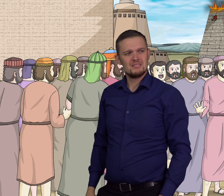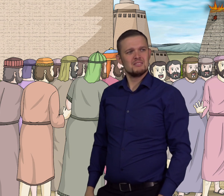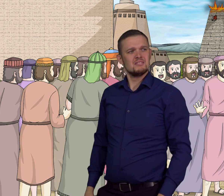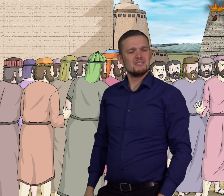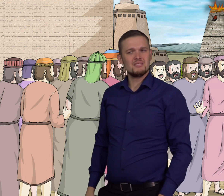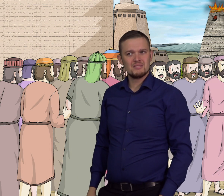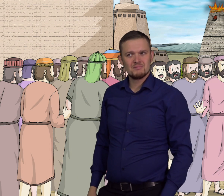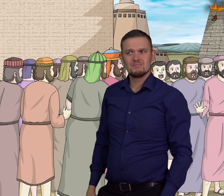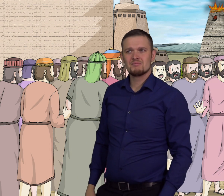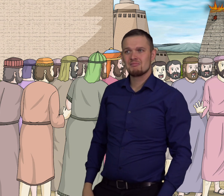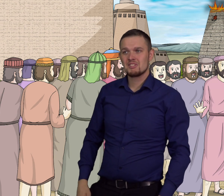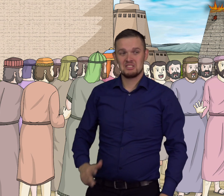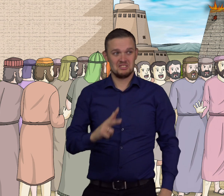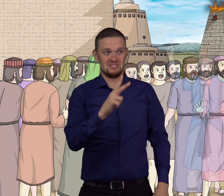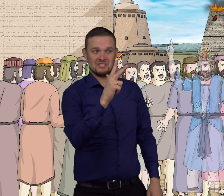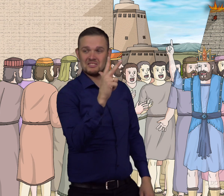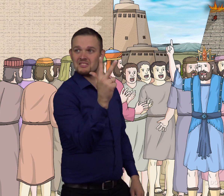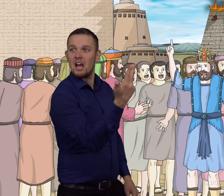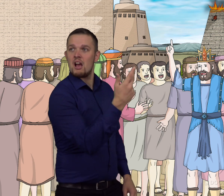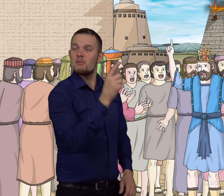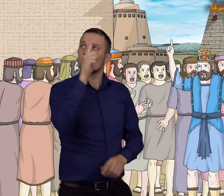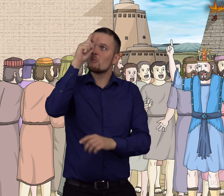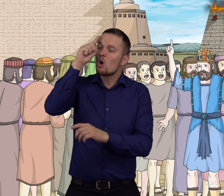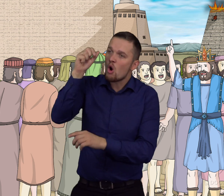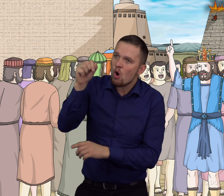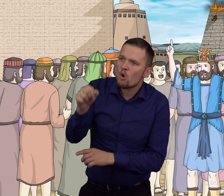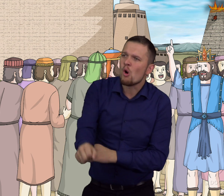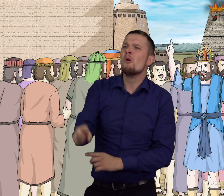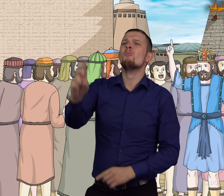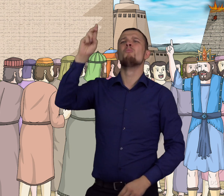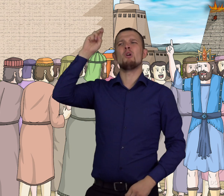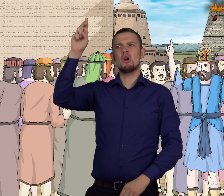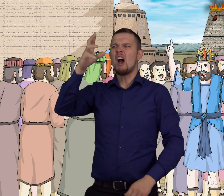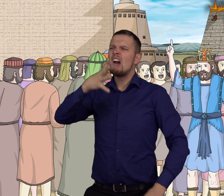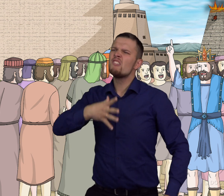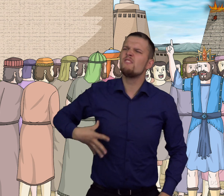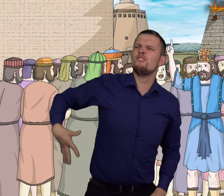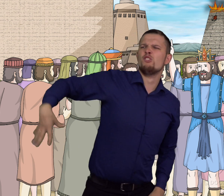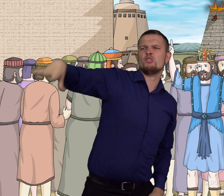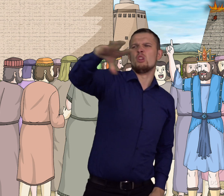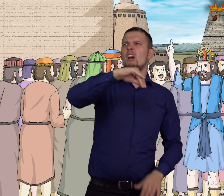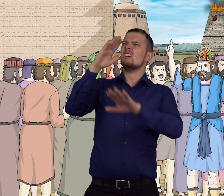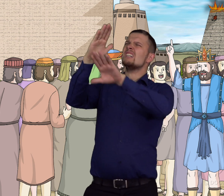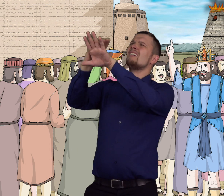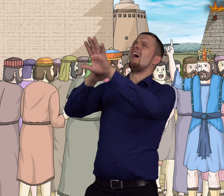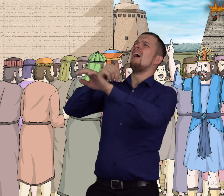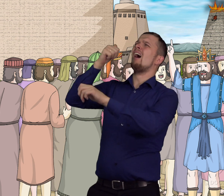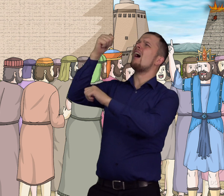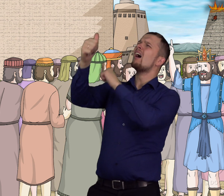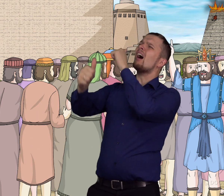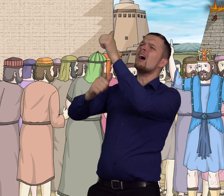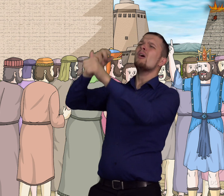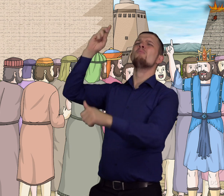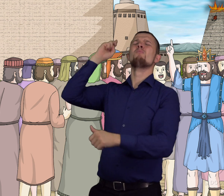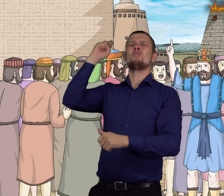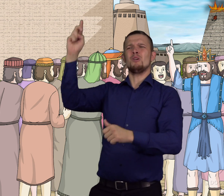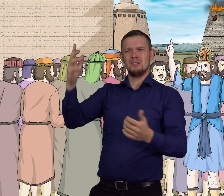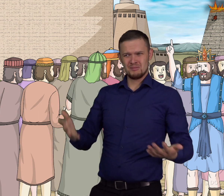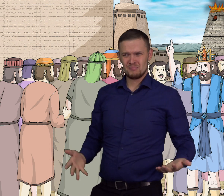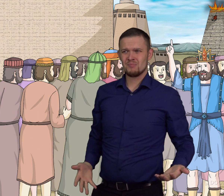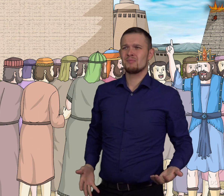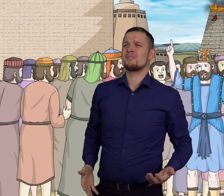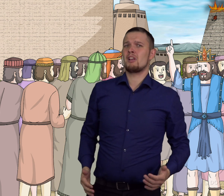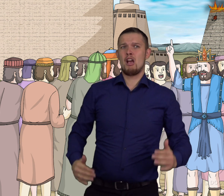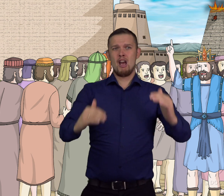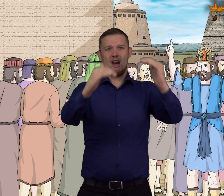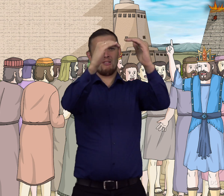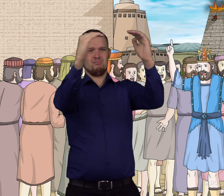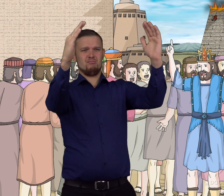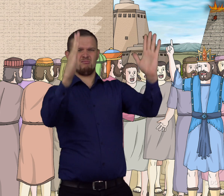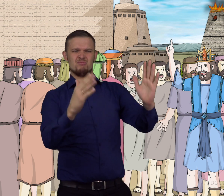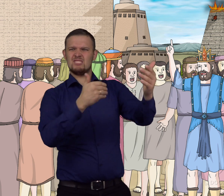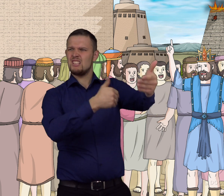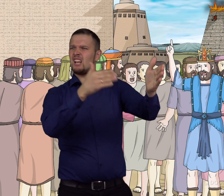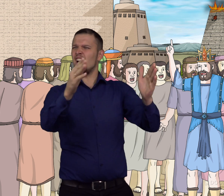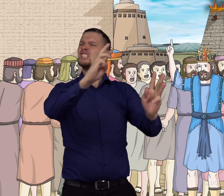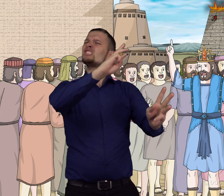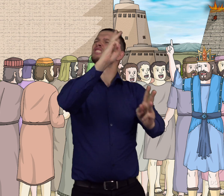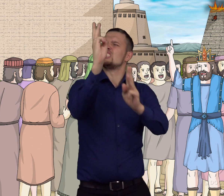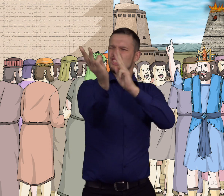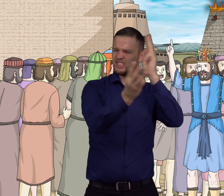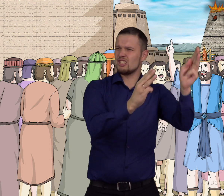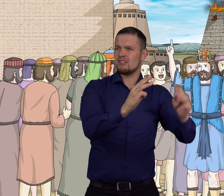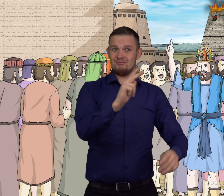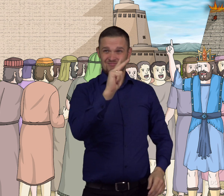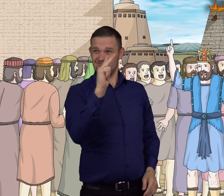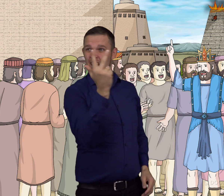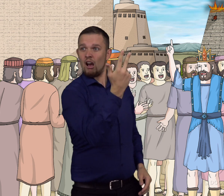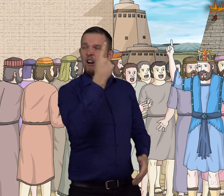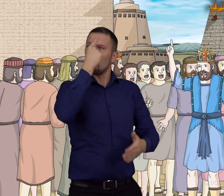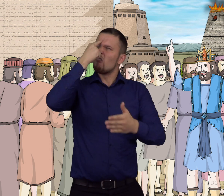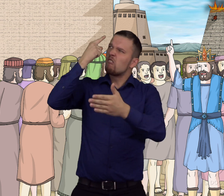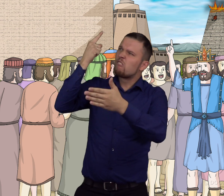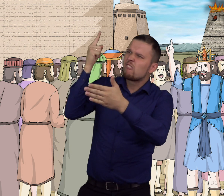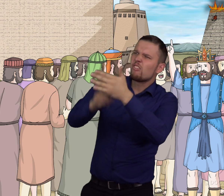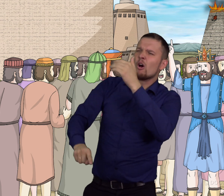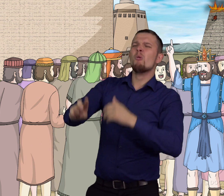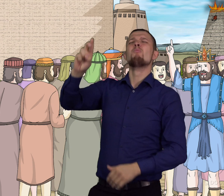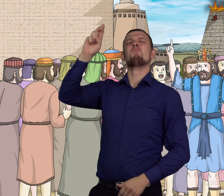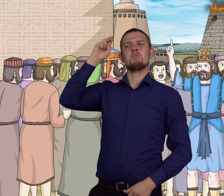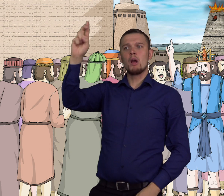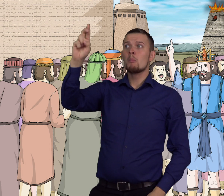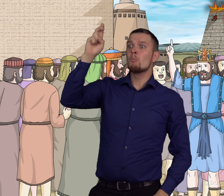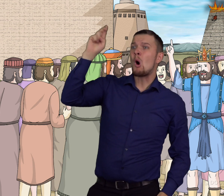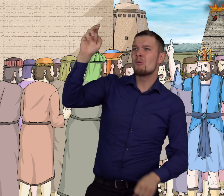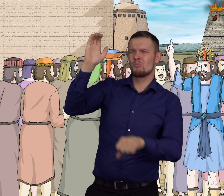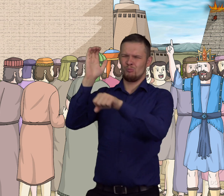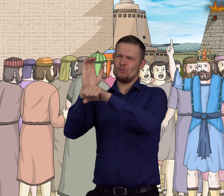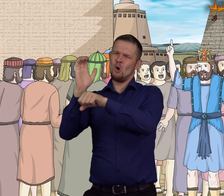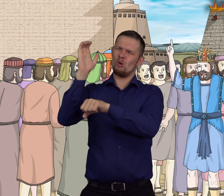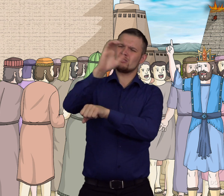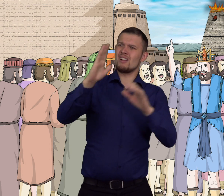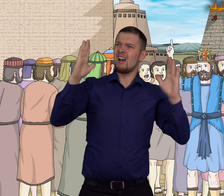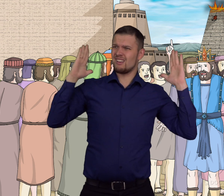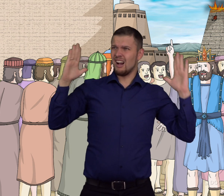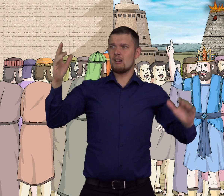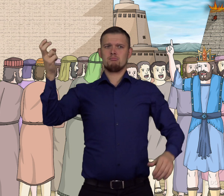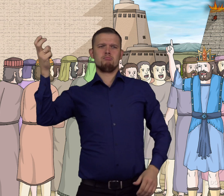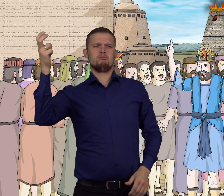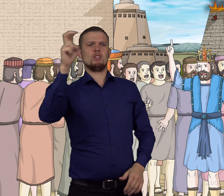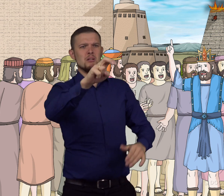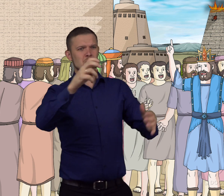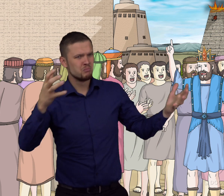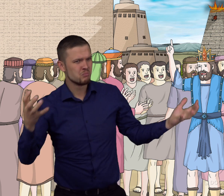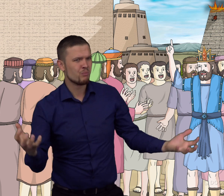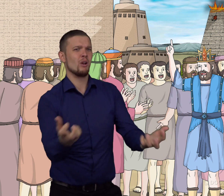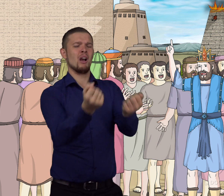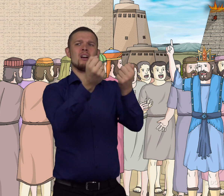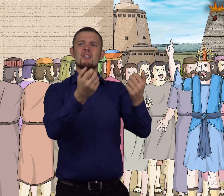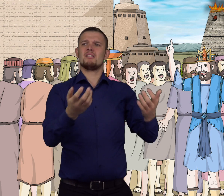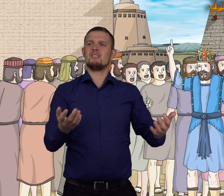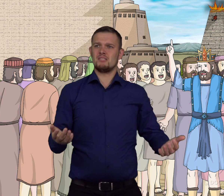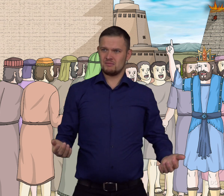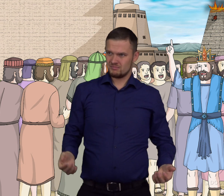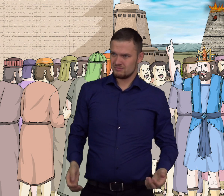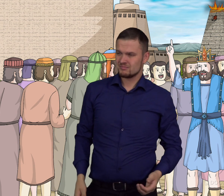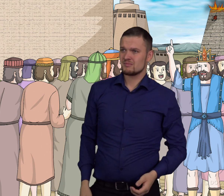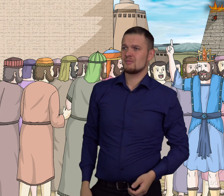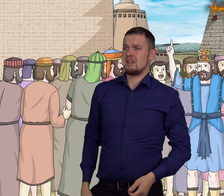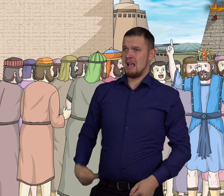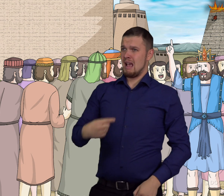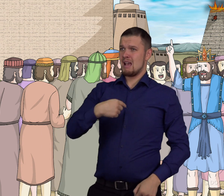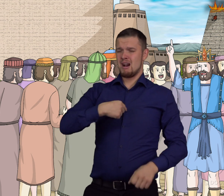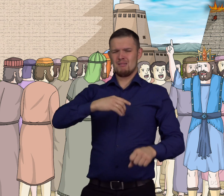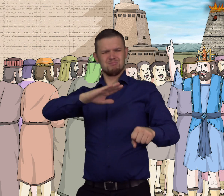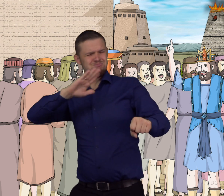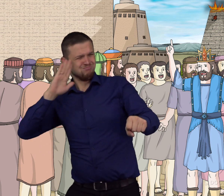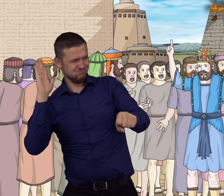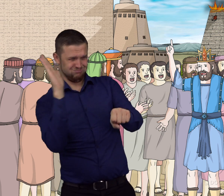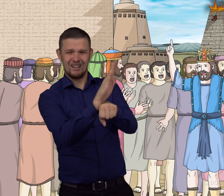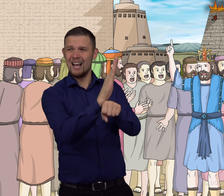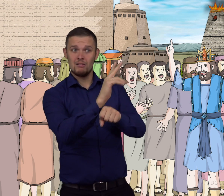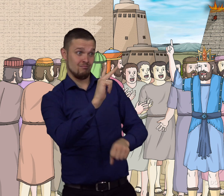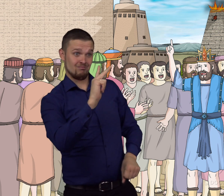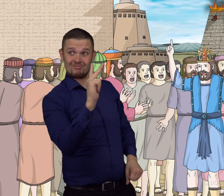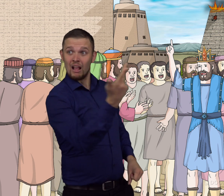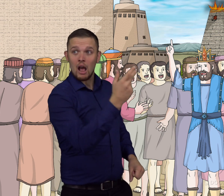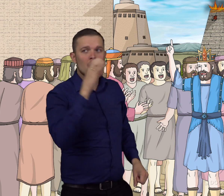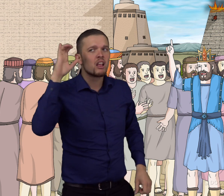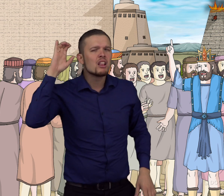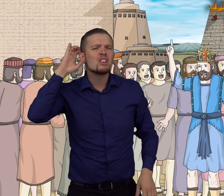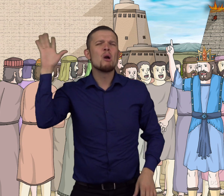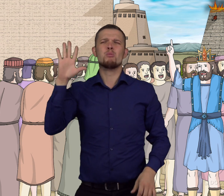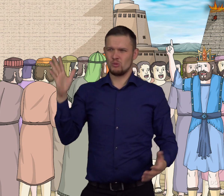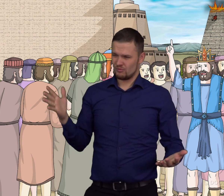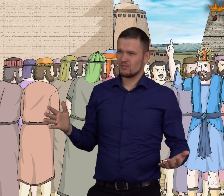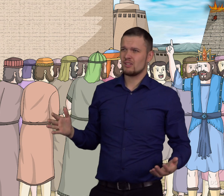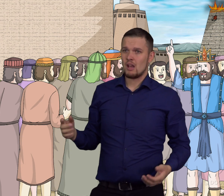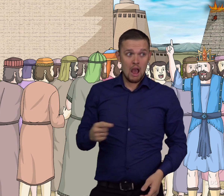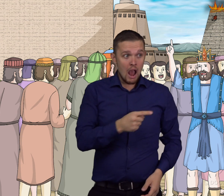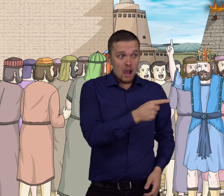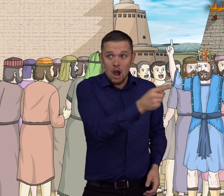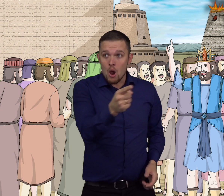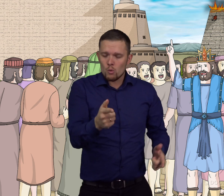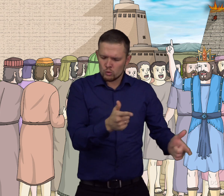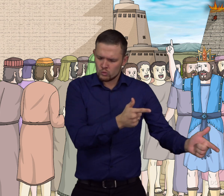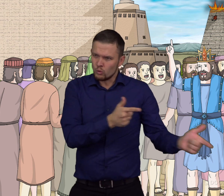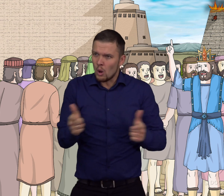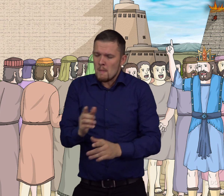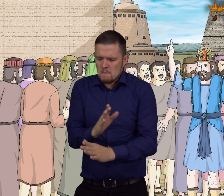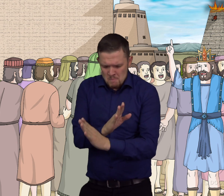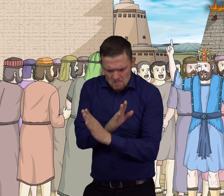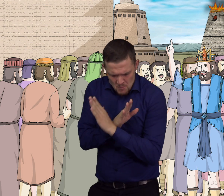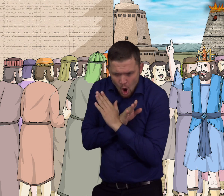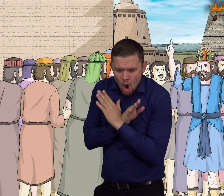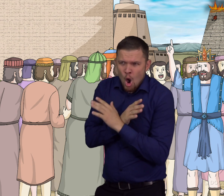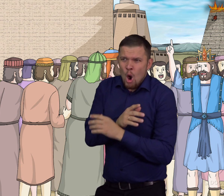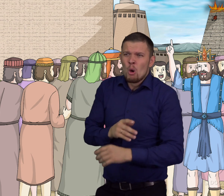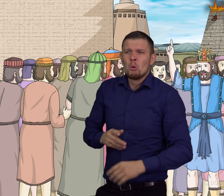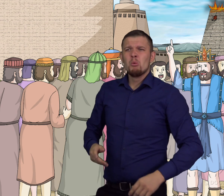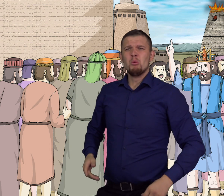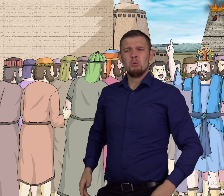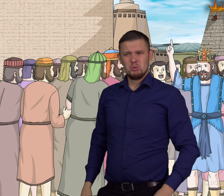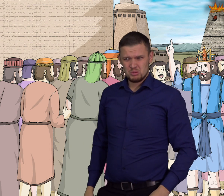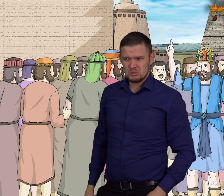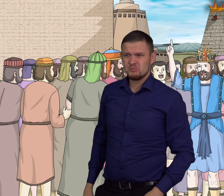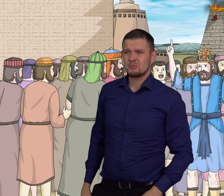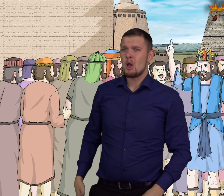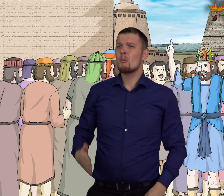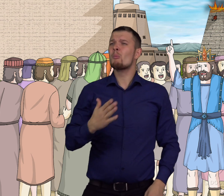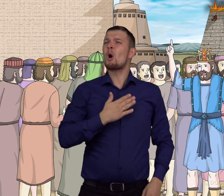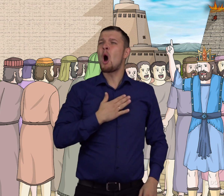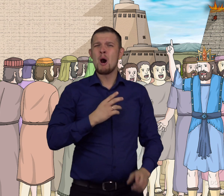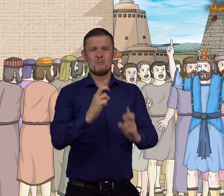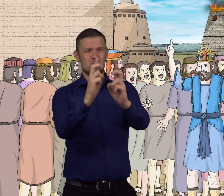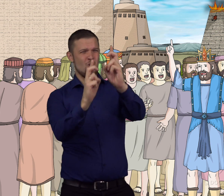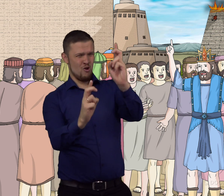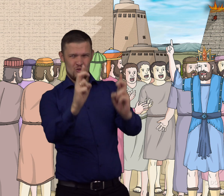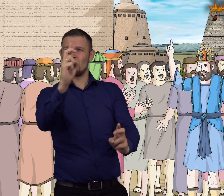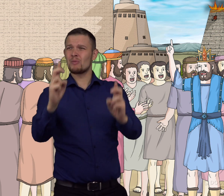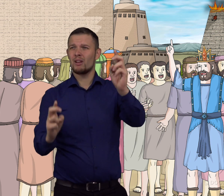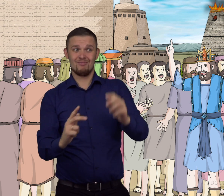Nebuchadnezzar declared, “Blessed be the God of Shadrach, Meshach, and Abednego, who has sent His angel and delivered His servants who trusted in Him.